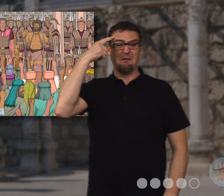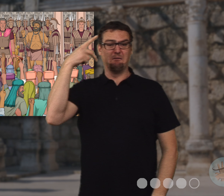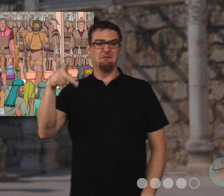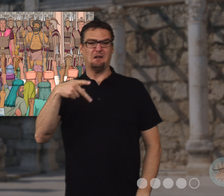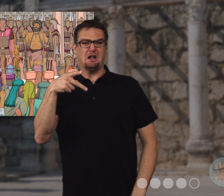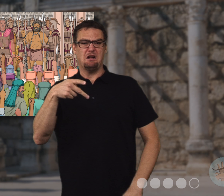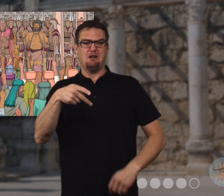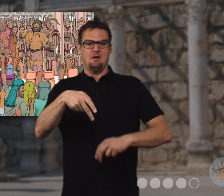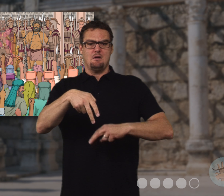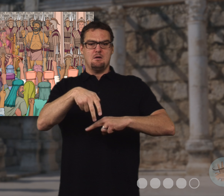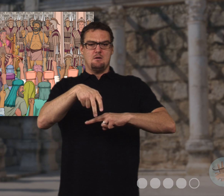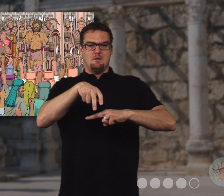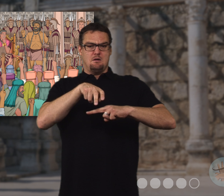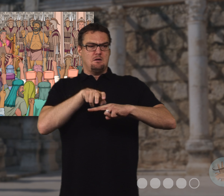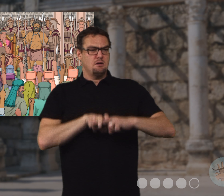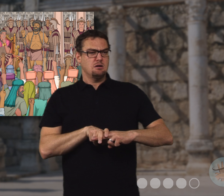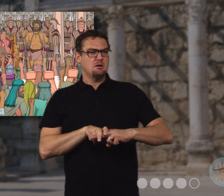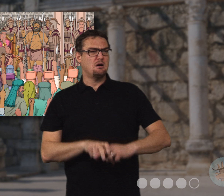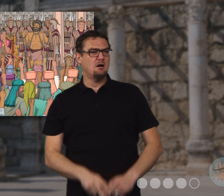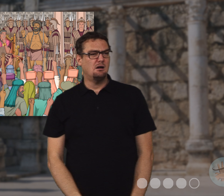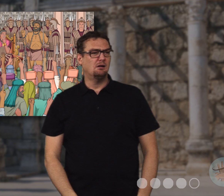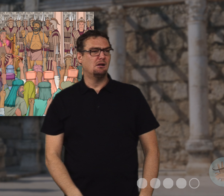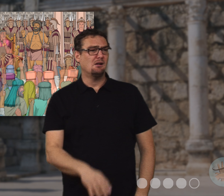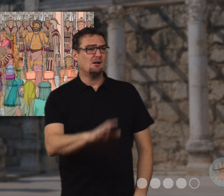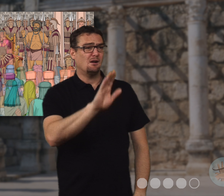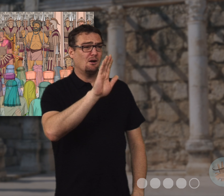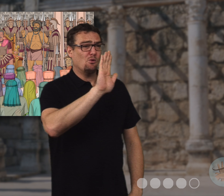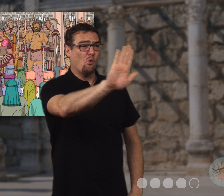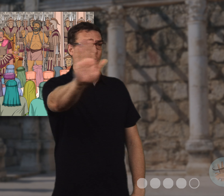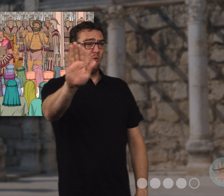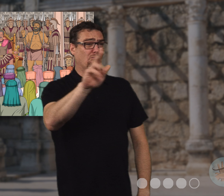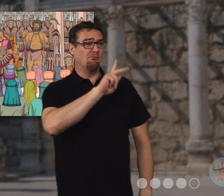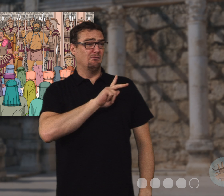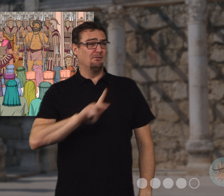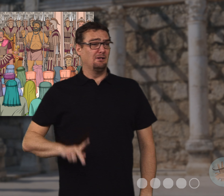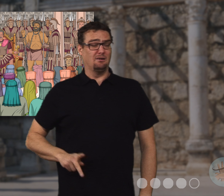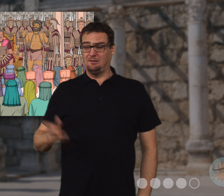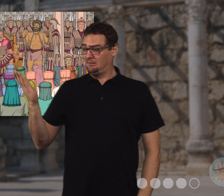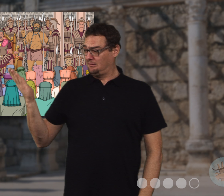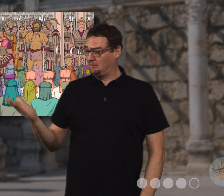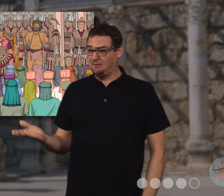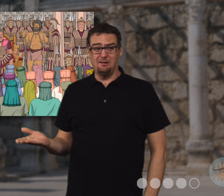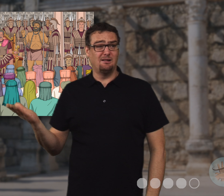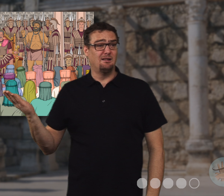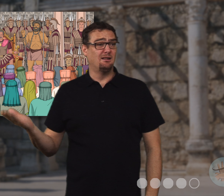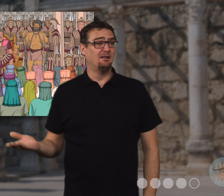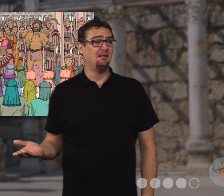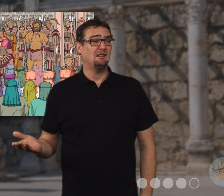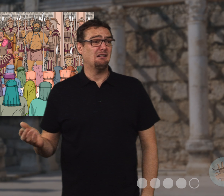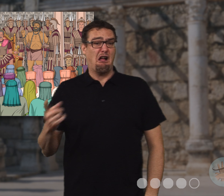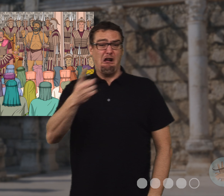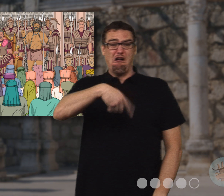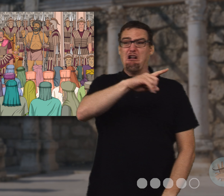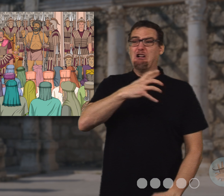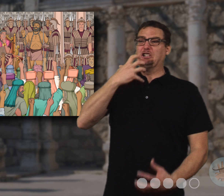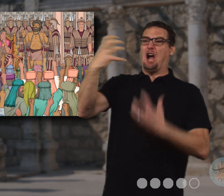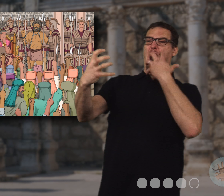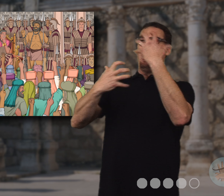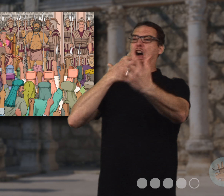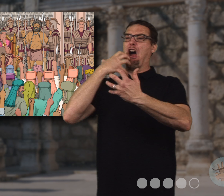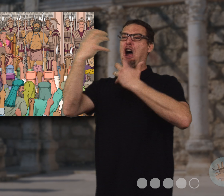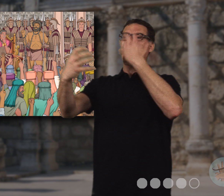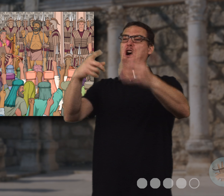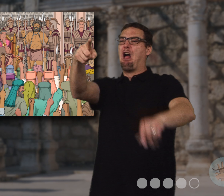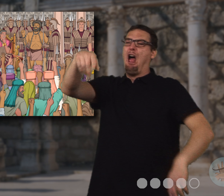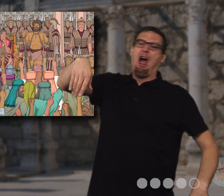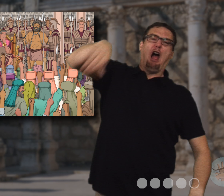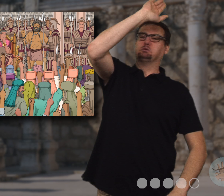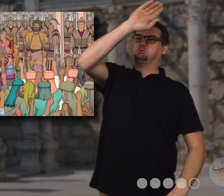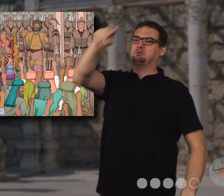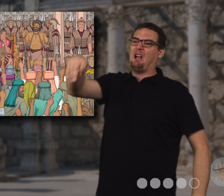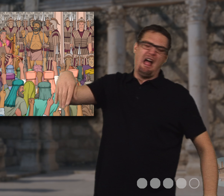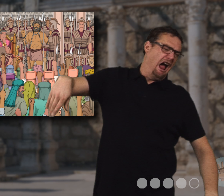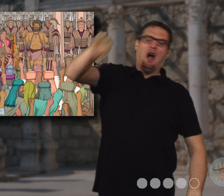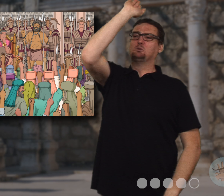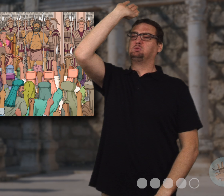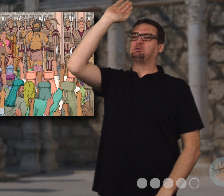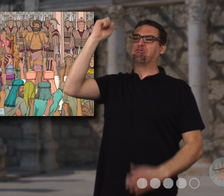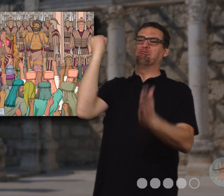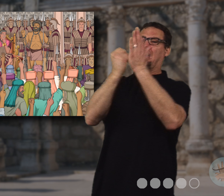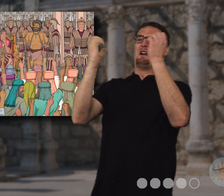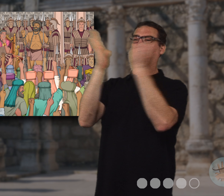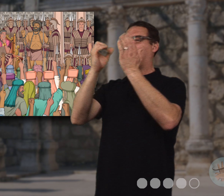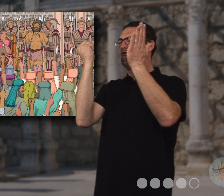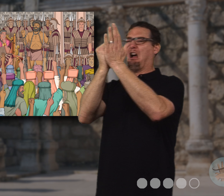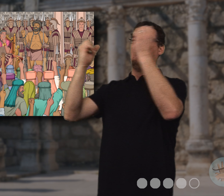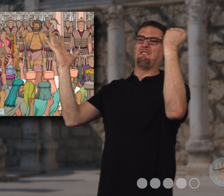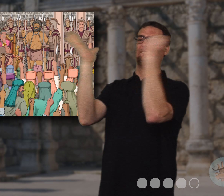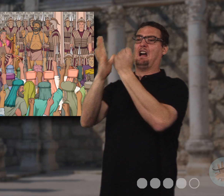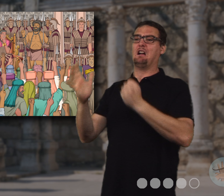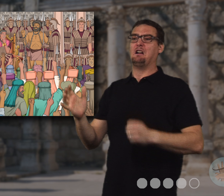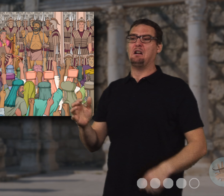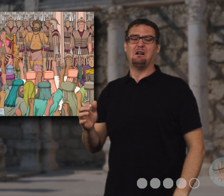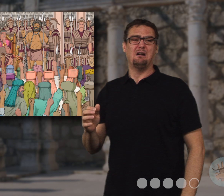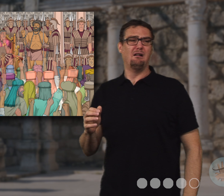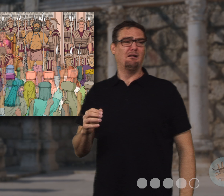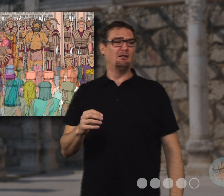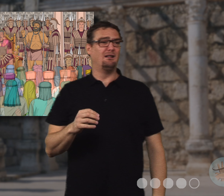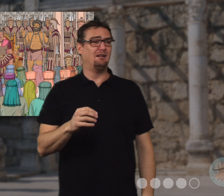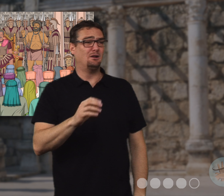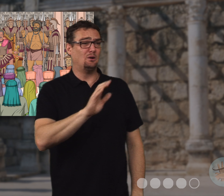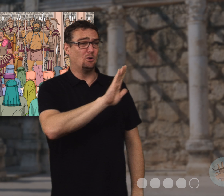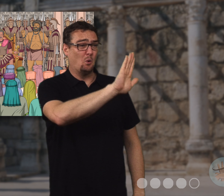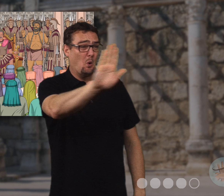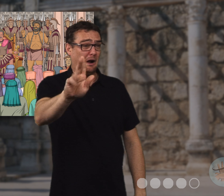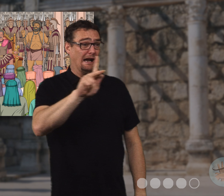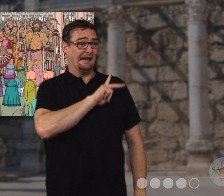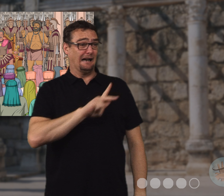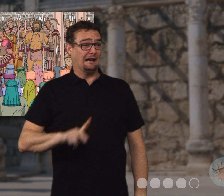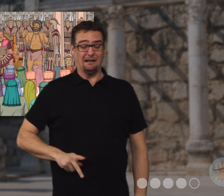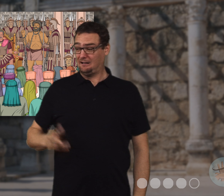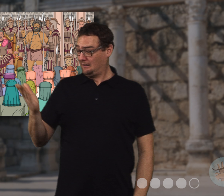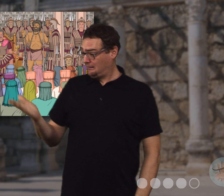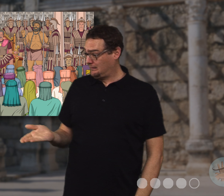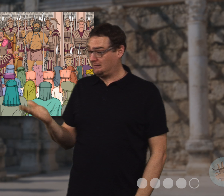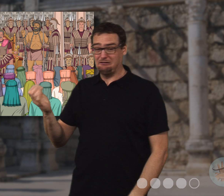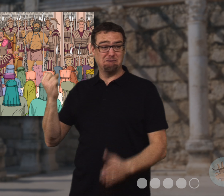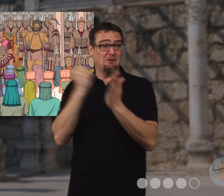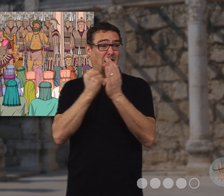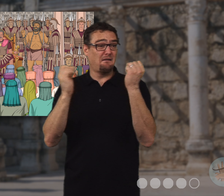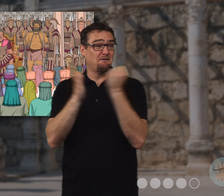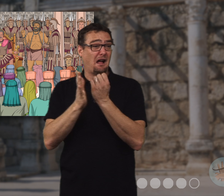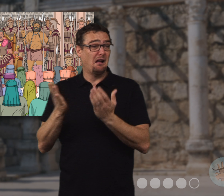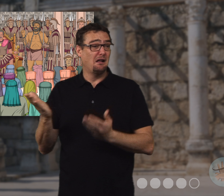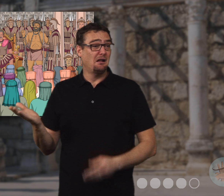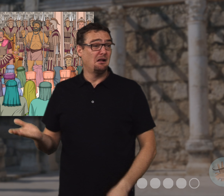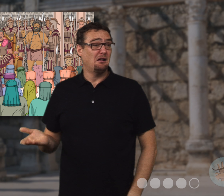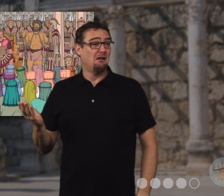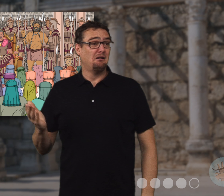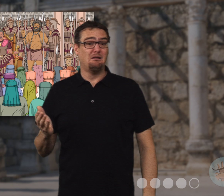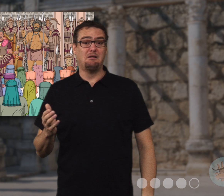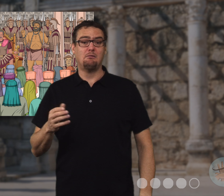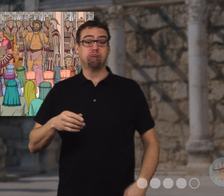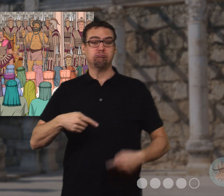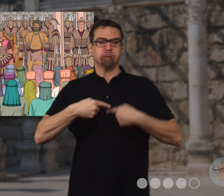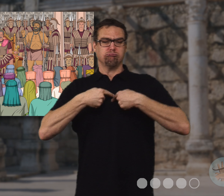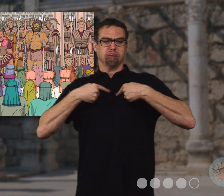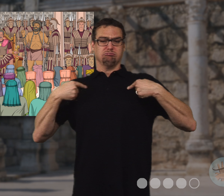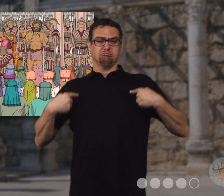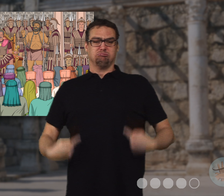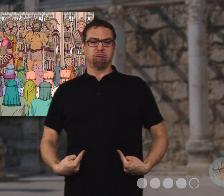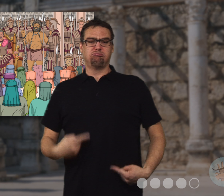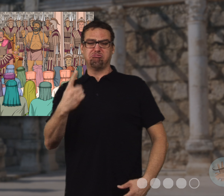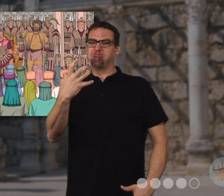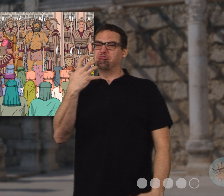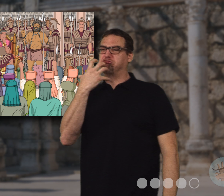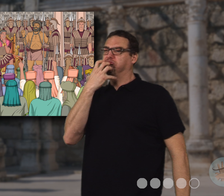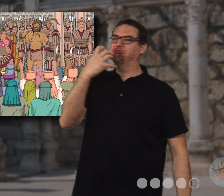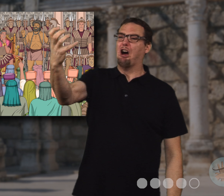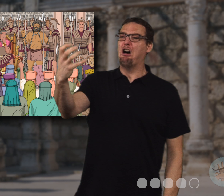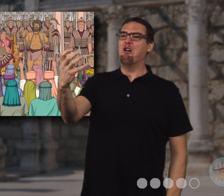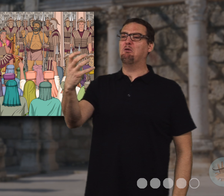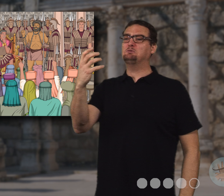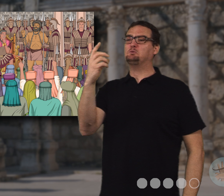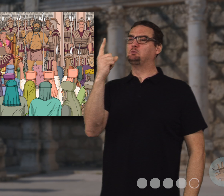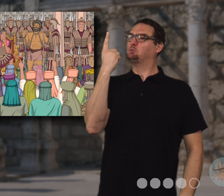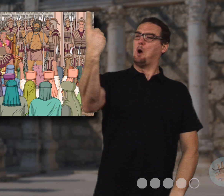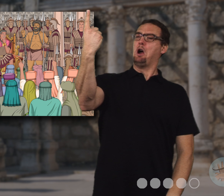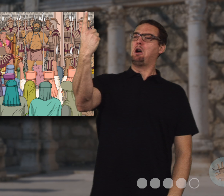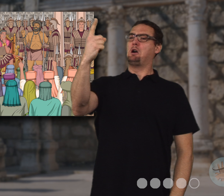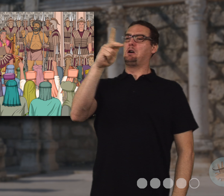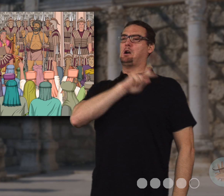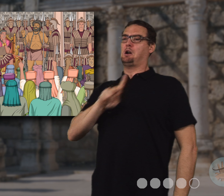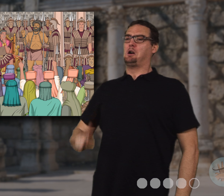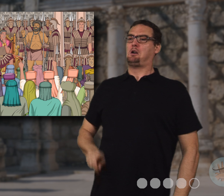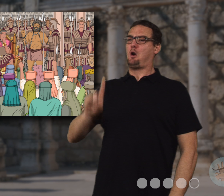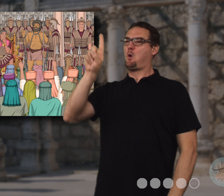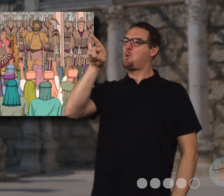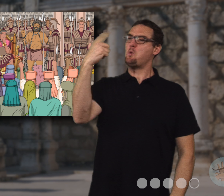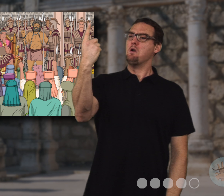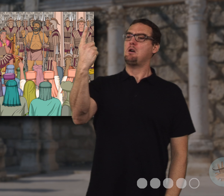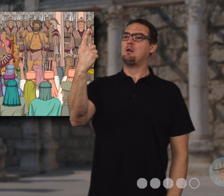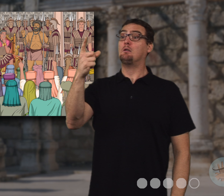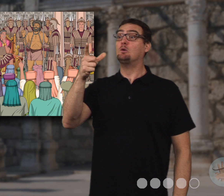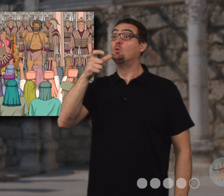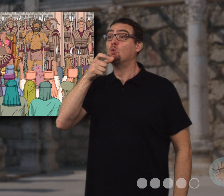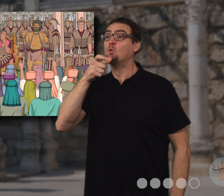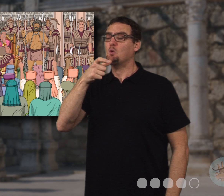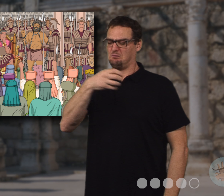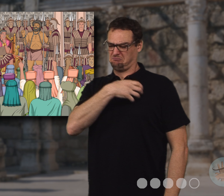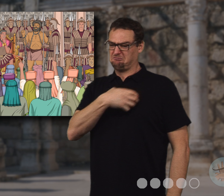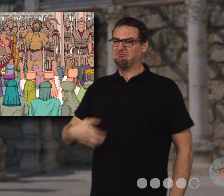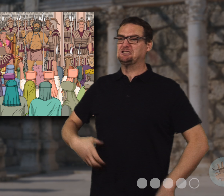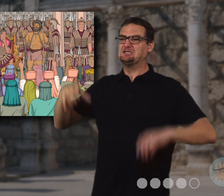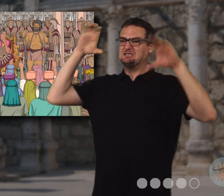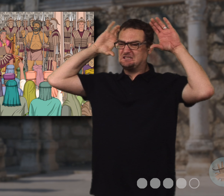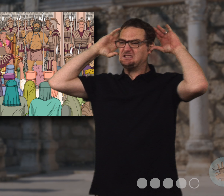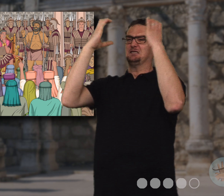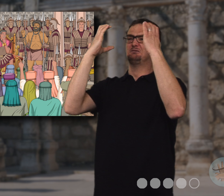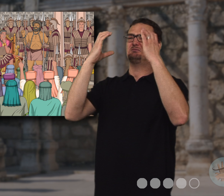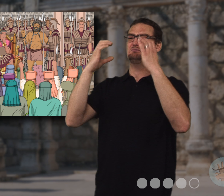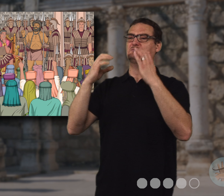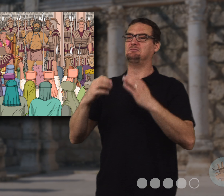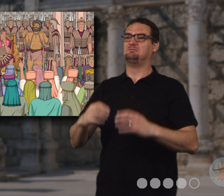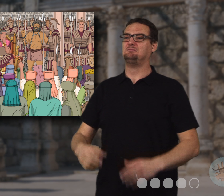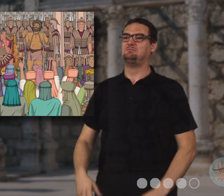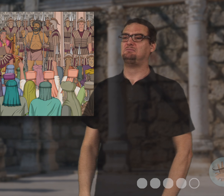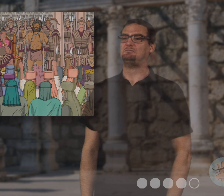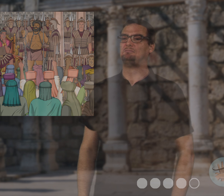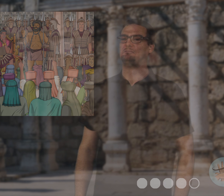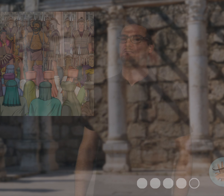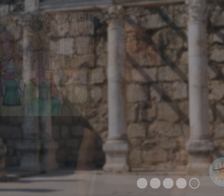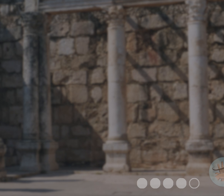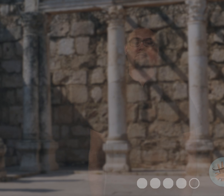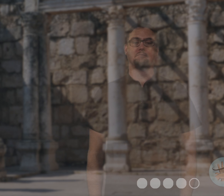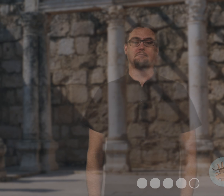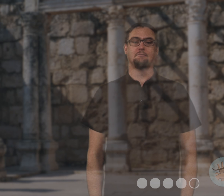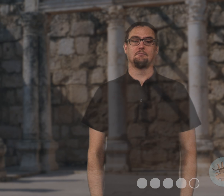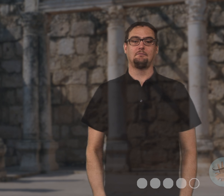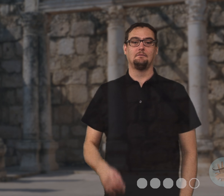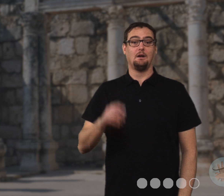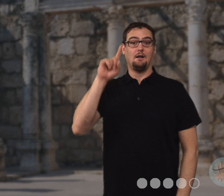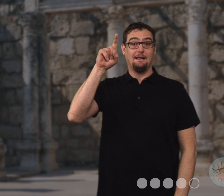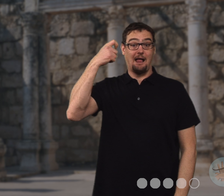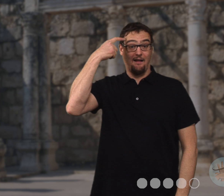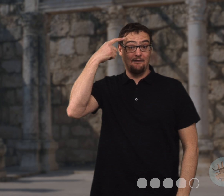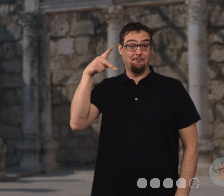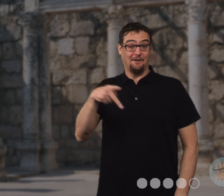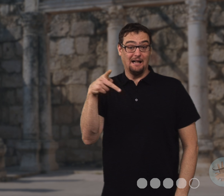When Pilate heard these words, he brought Jesus out and sat on the judgment seat at a place called the Stone Pavement, which in Hebrew is Gabbatha. It was the day of Preparation for the Passover, about the sixth hour. And Pilate said to the Jews, “Here is your King!” At this, they shouted, “Away with Him! Away with Him! Crucify Him!” “Shall I crucify your King?” Pilate asked. “We have no king but Caesar,” replied the chief priests.